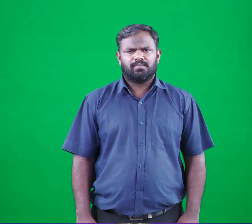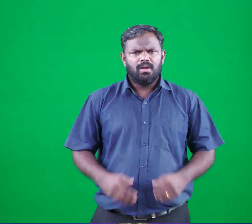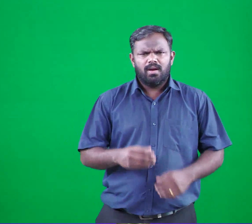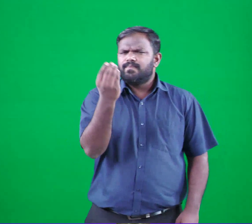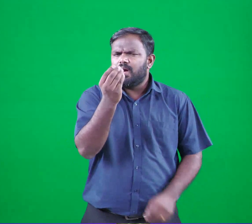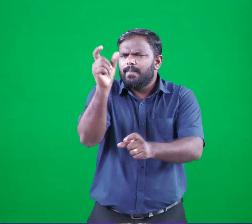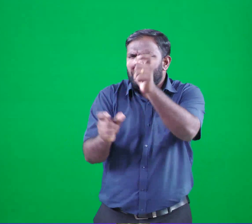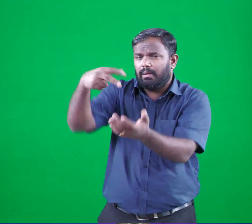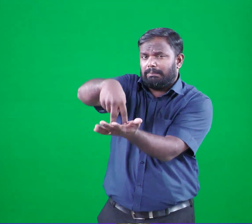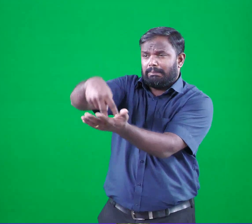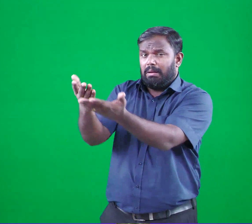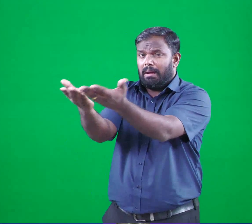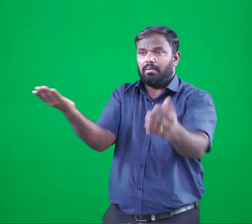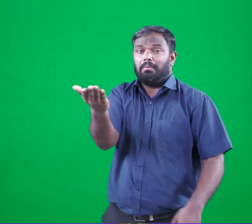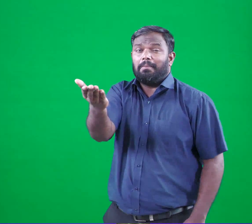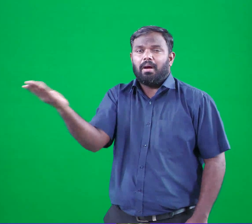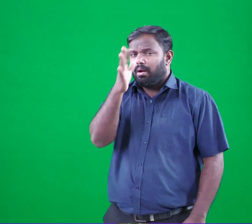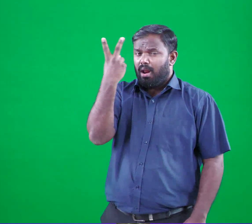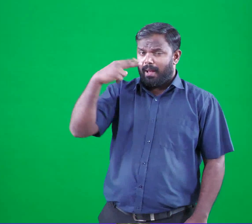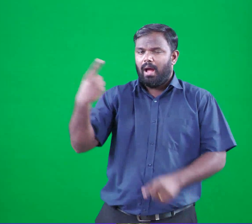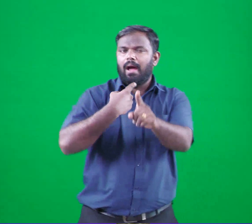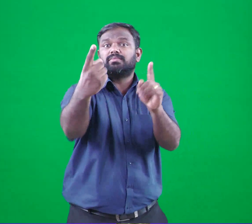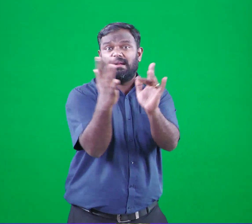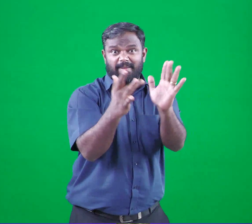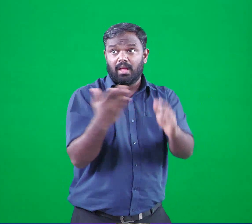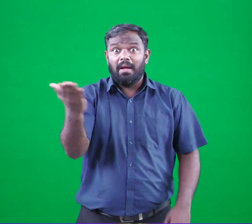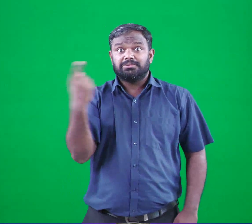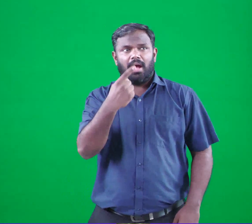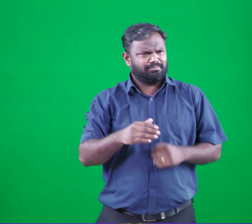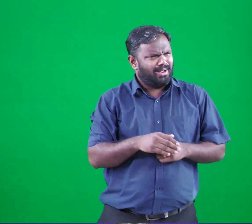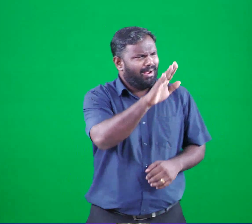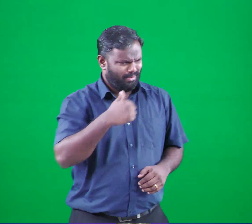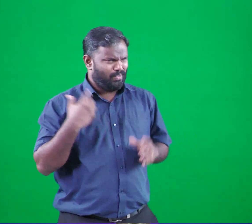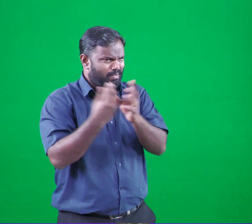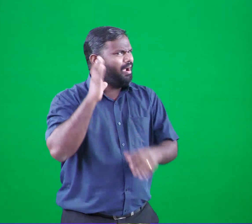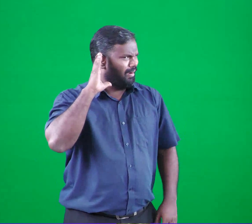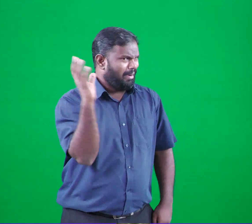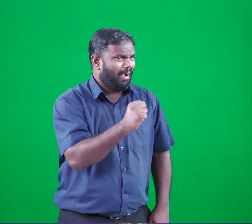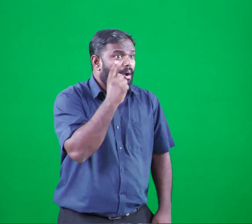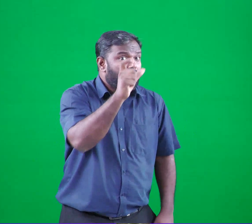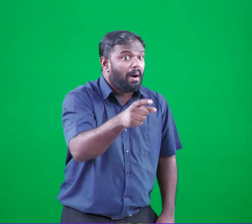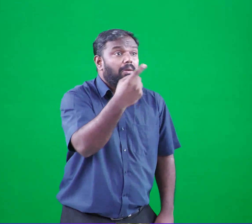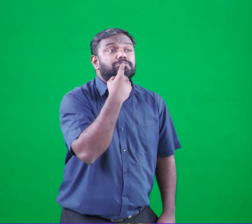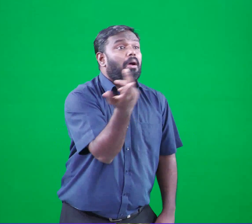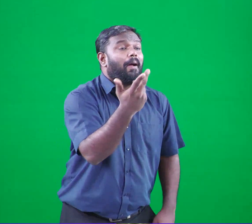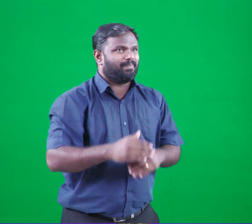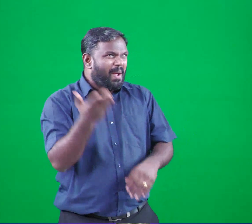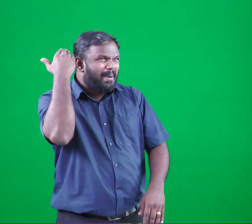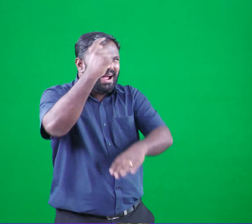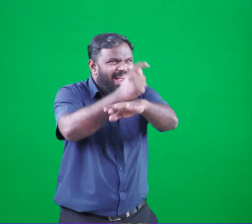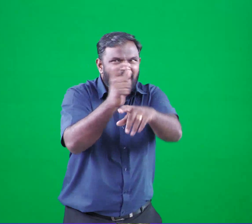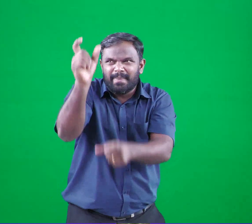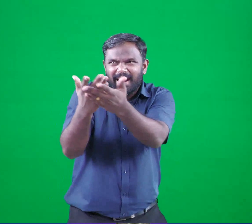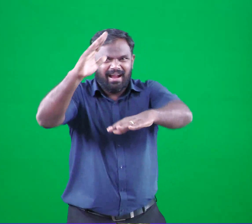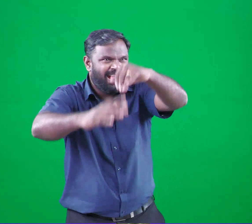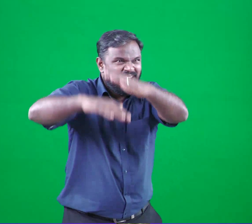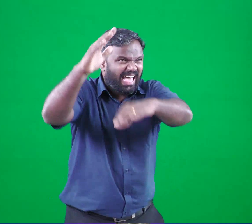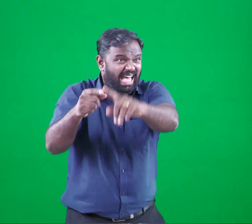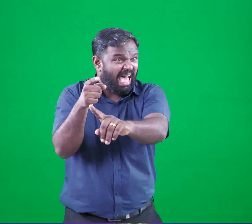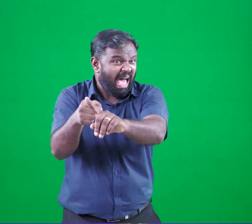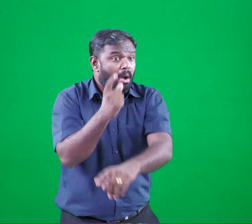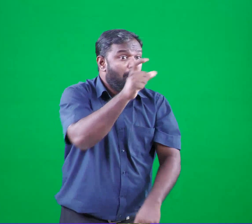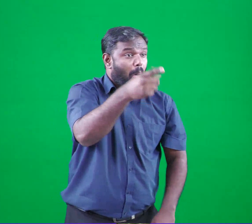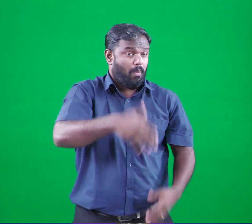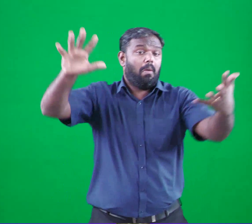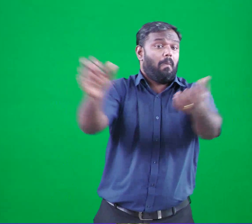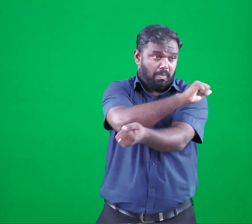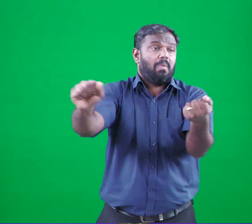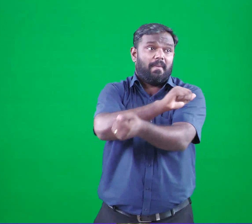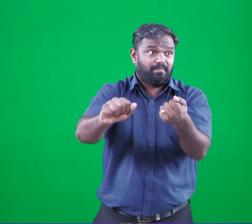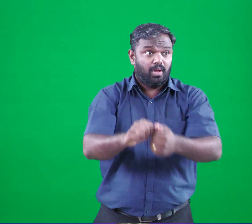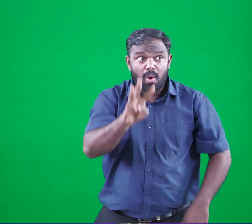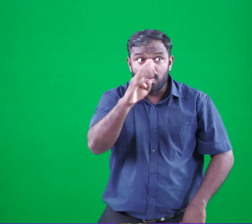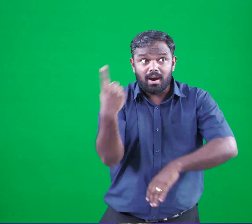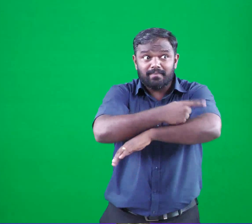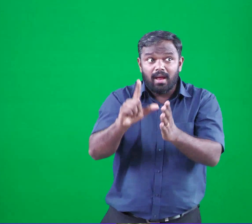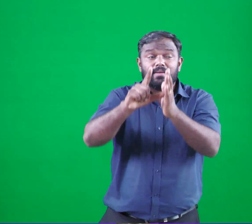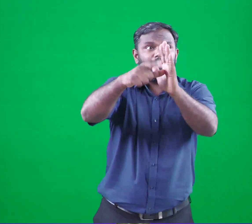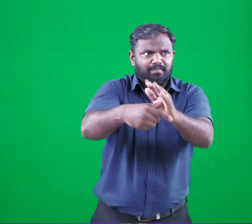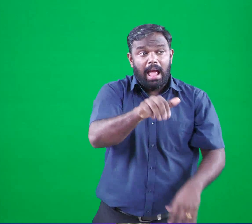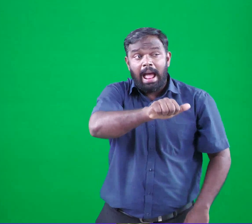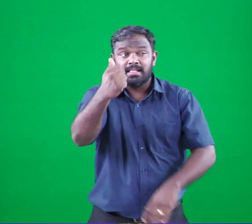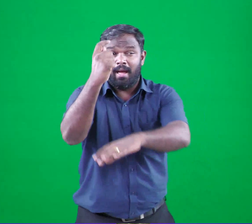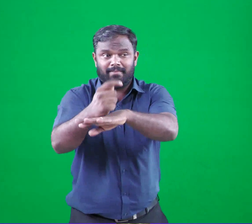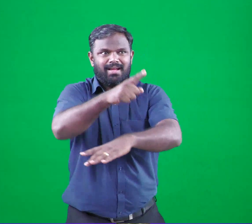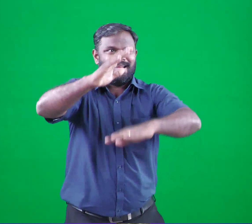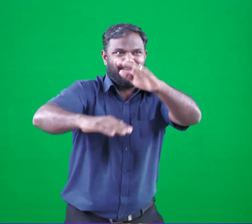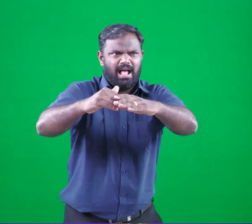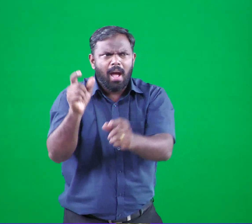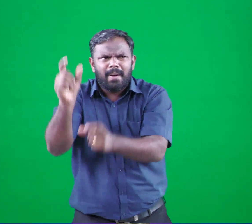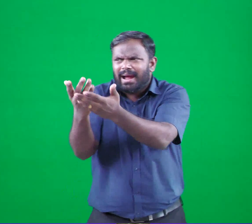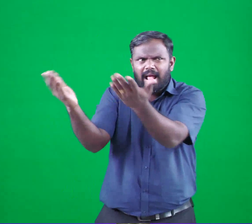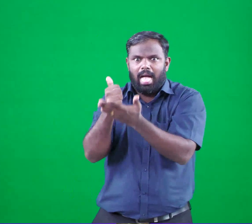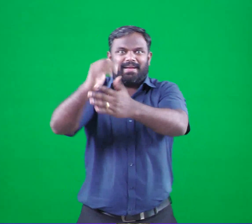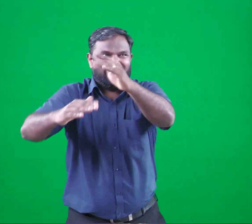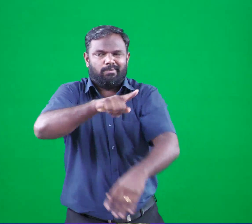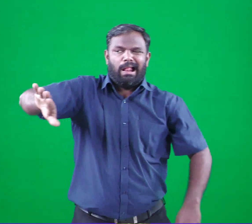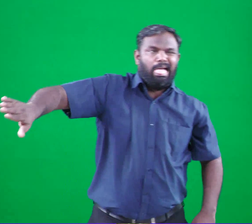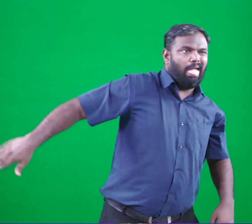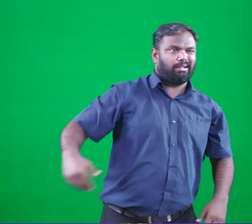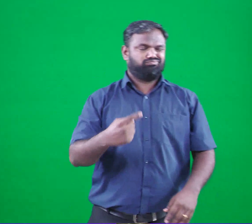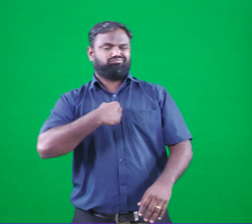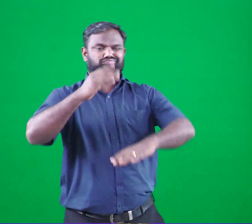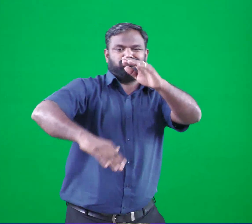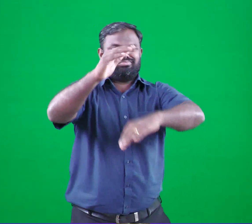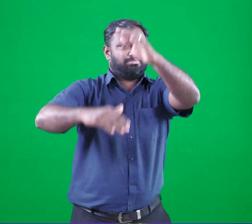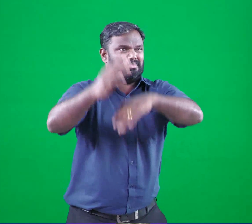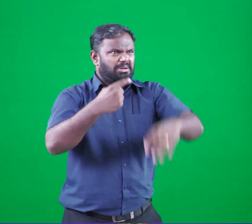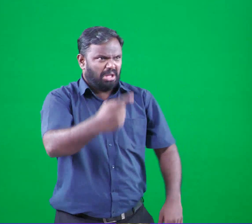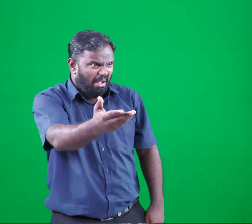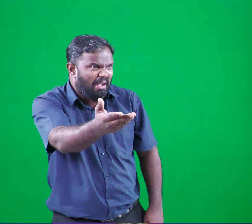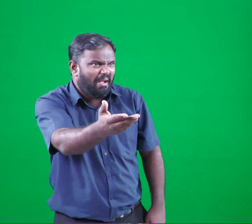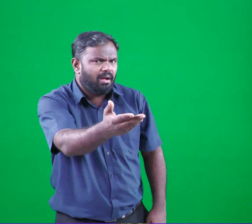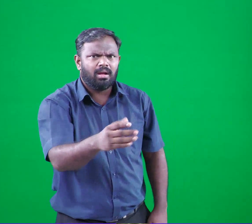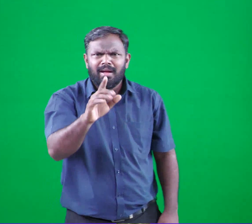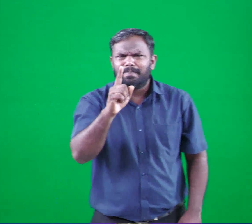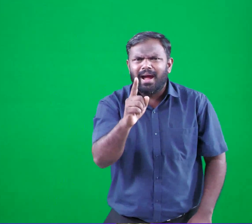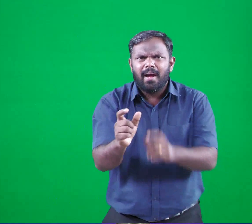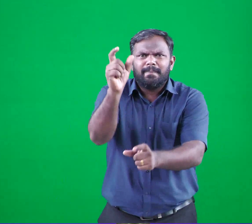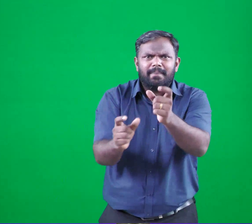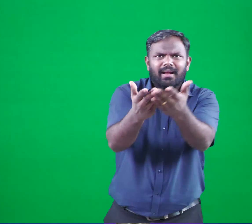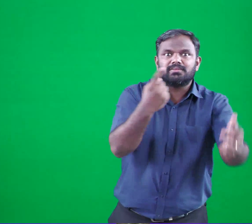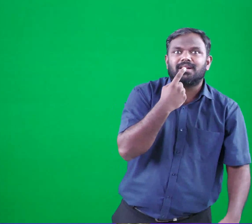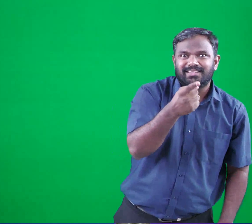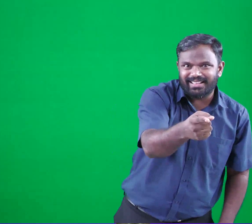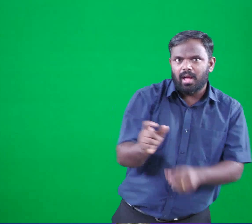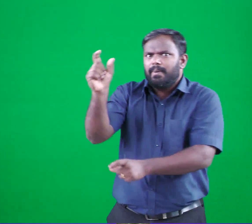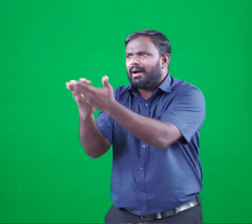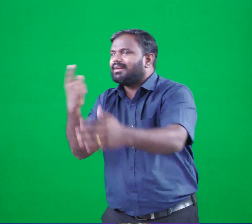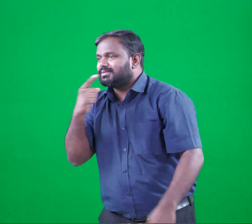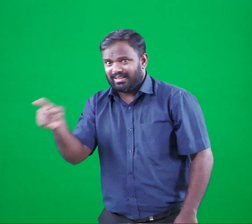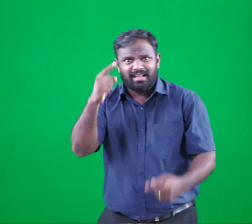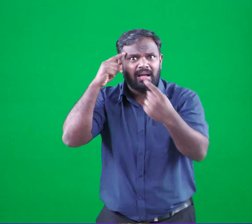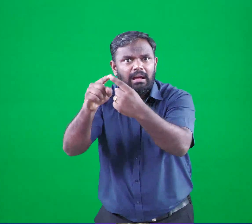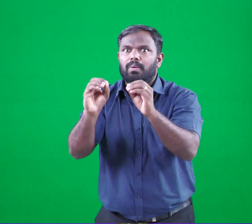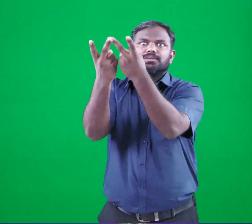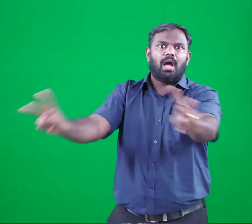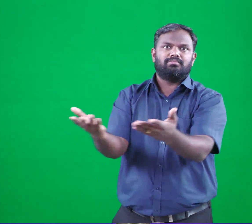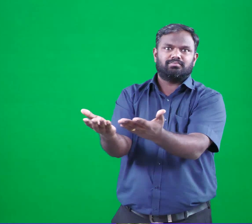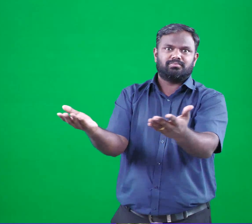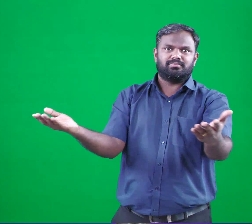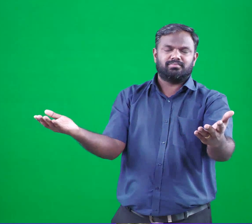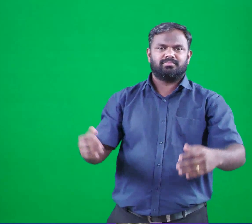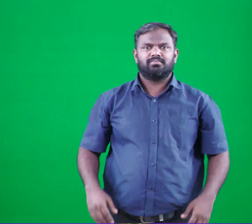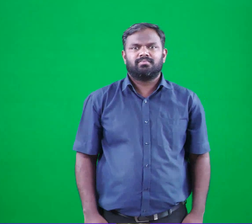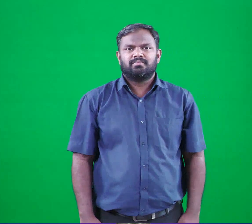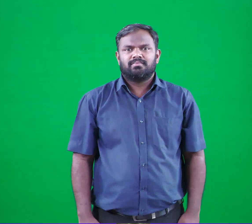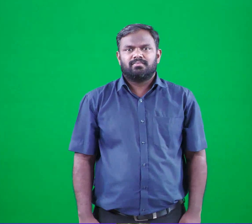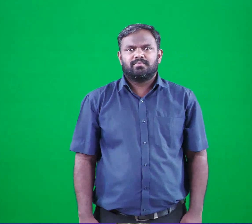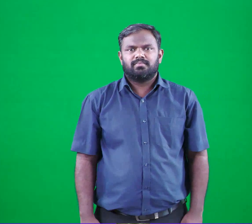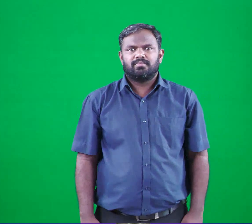Then some men stood up and testified falsely against Him: "We heard Him say, ' I will destroy this man-made temple, and in three days I will build another that is made without hands.'" But even their testimony was inconsistent.